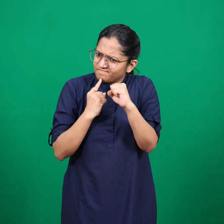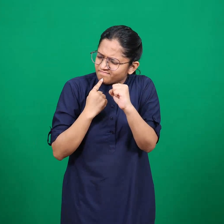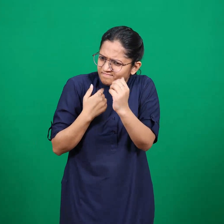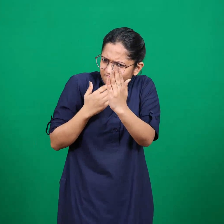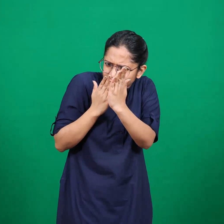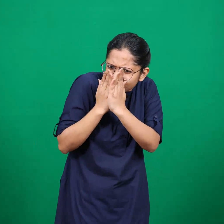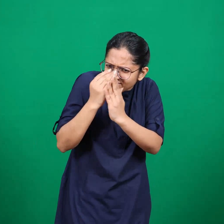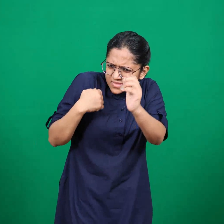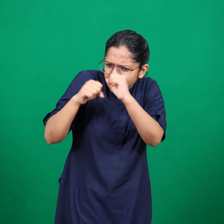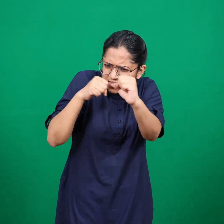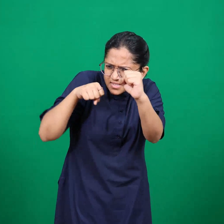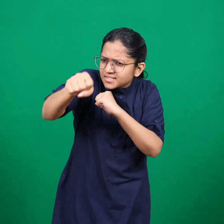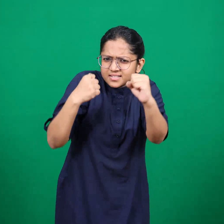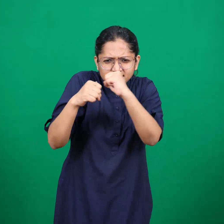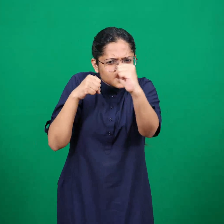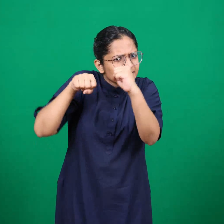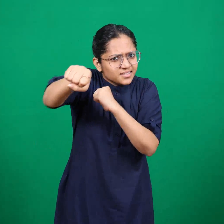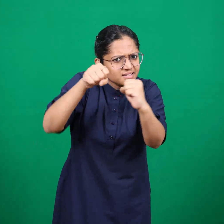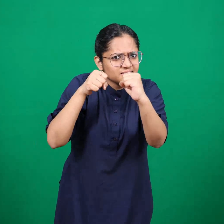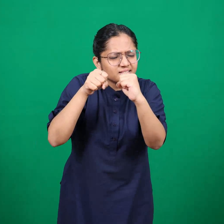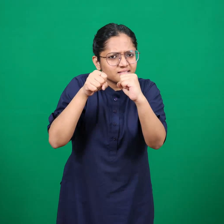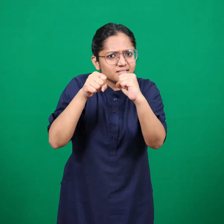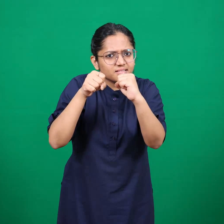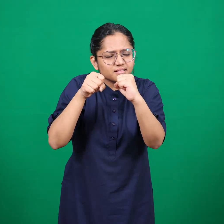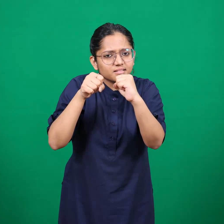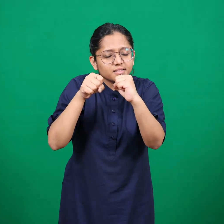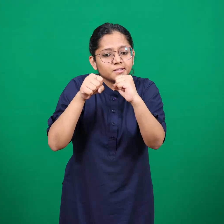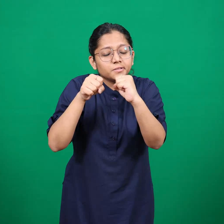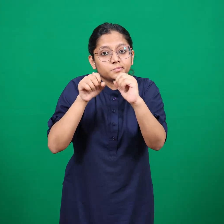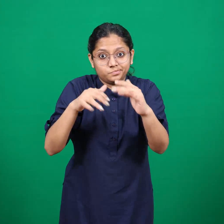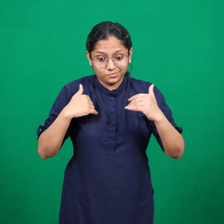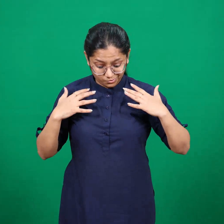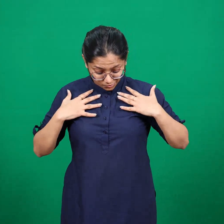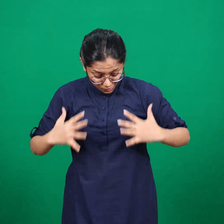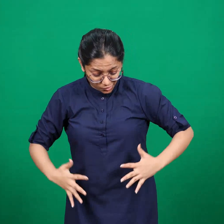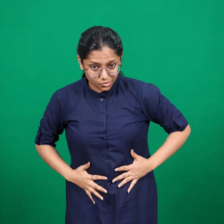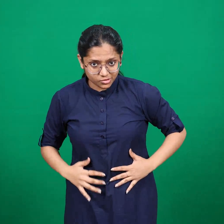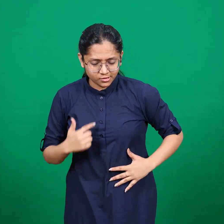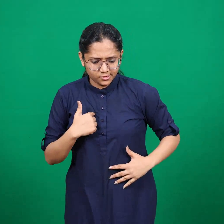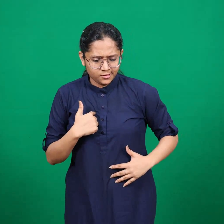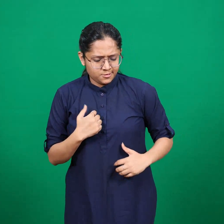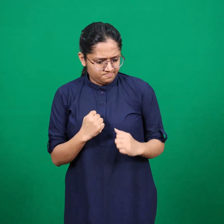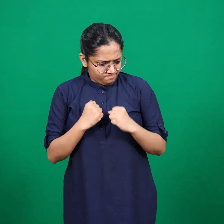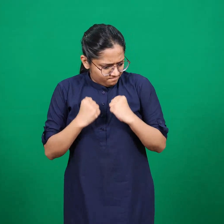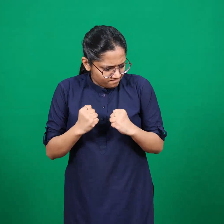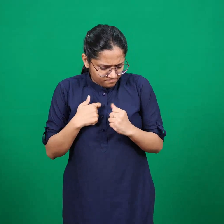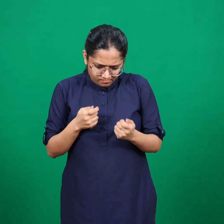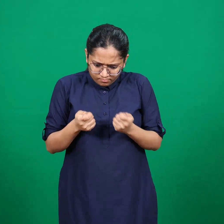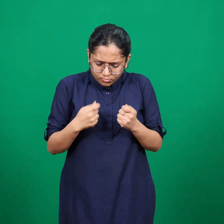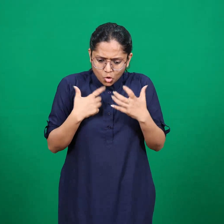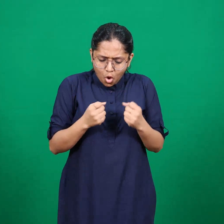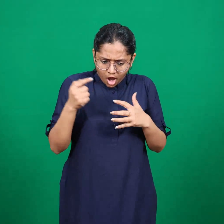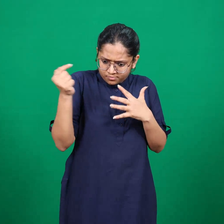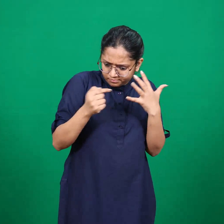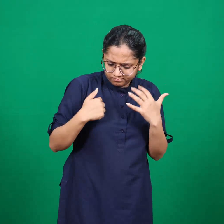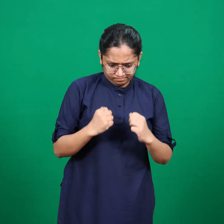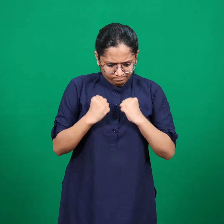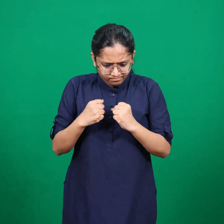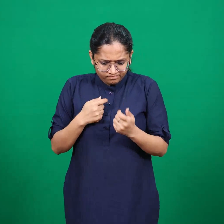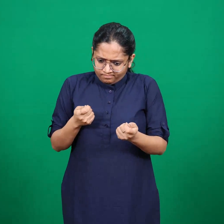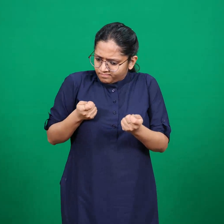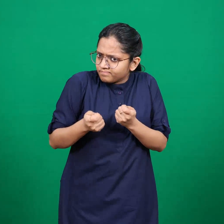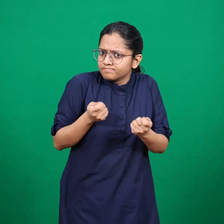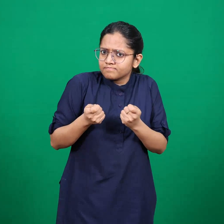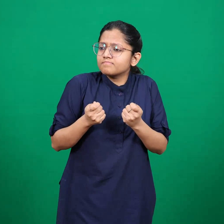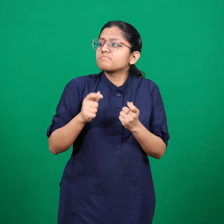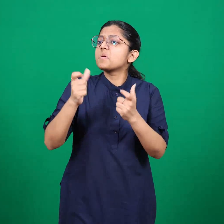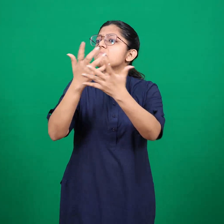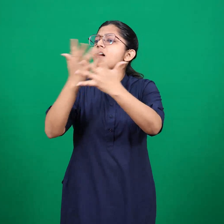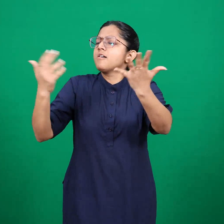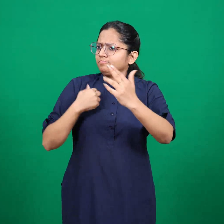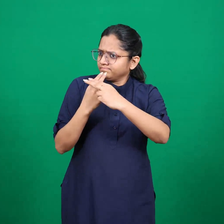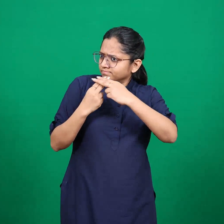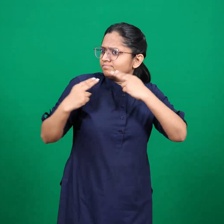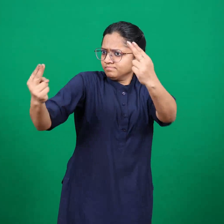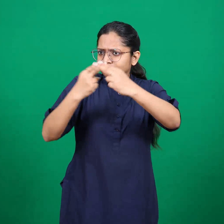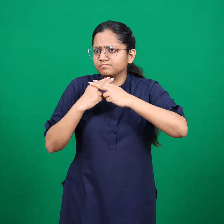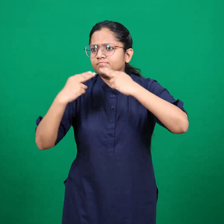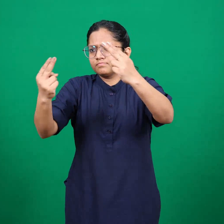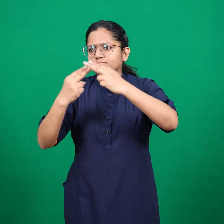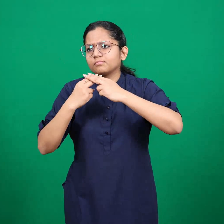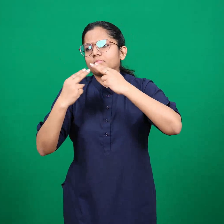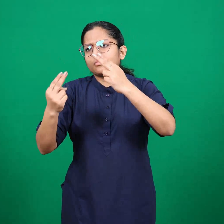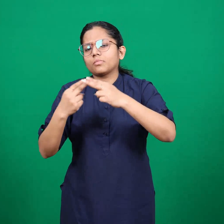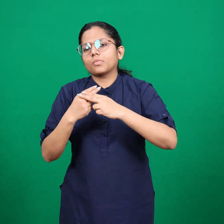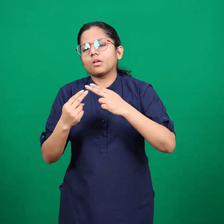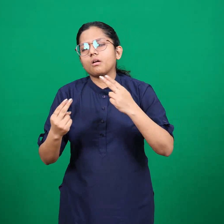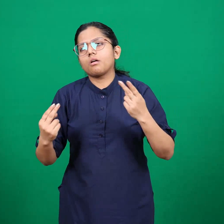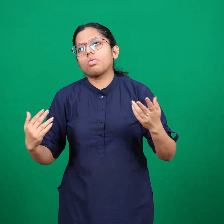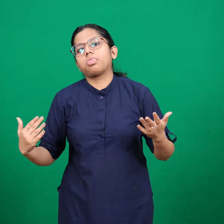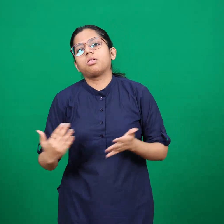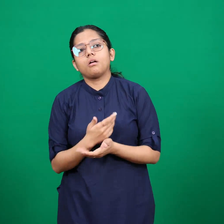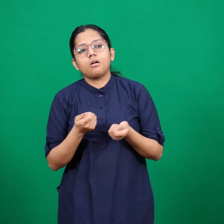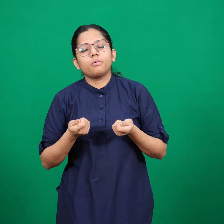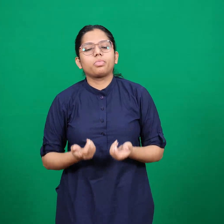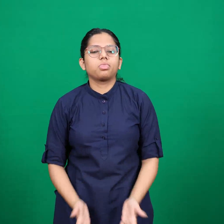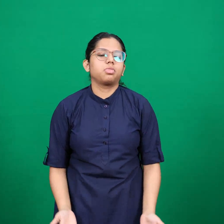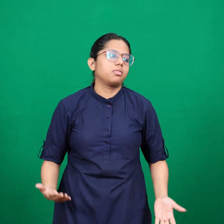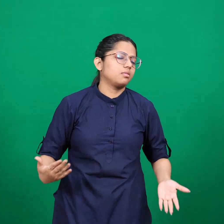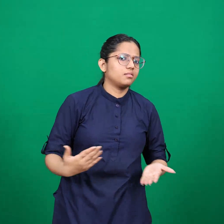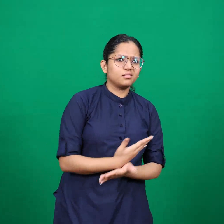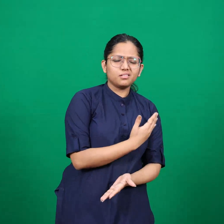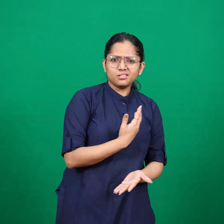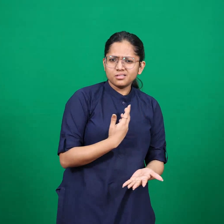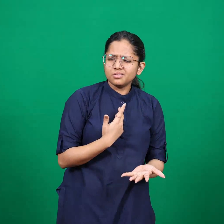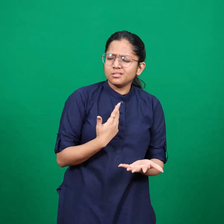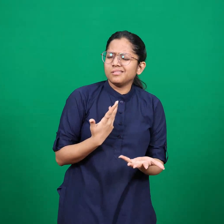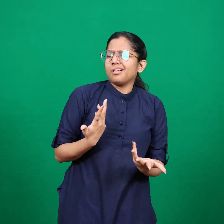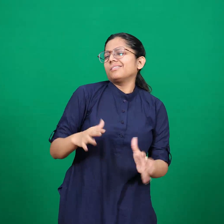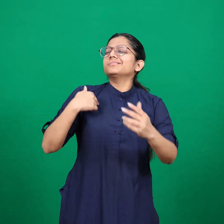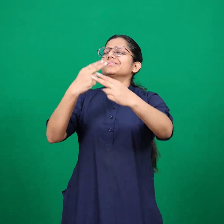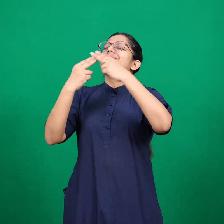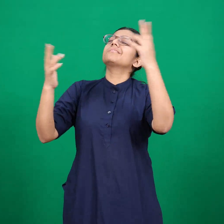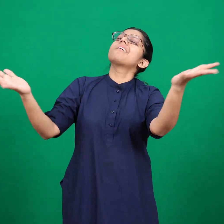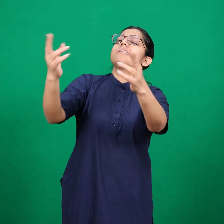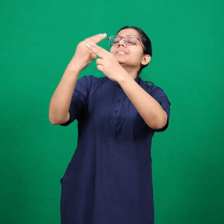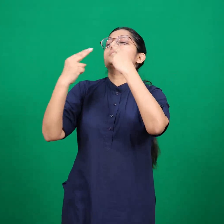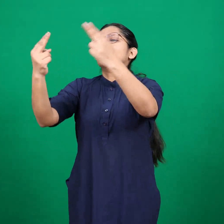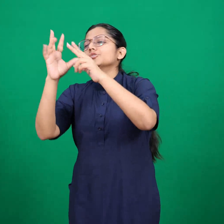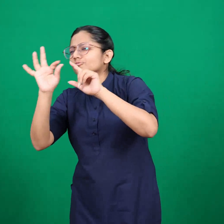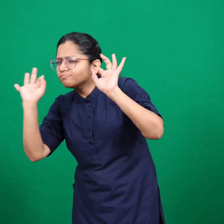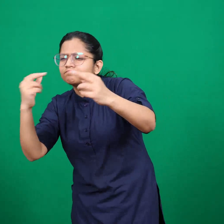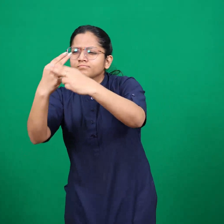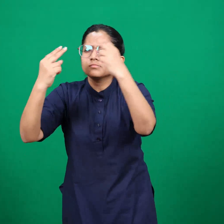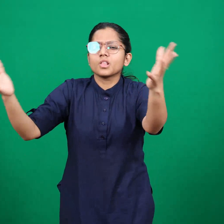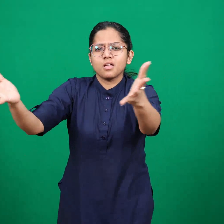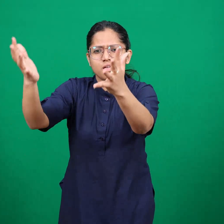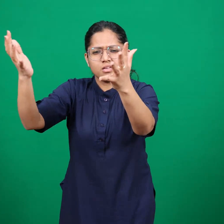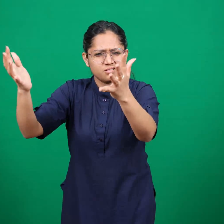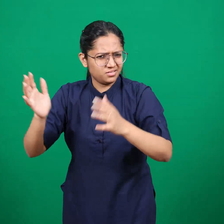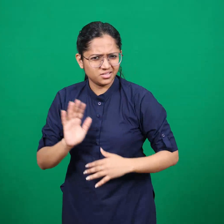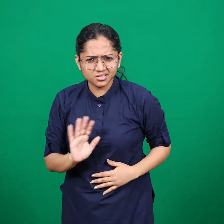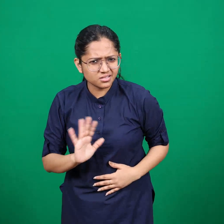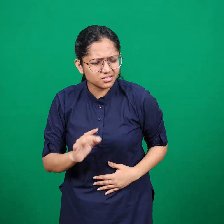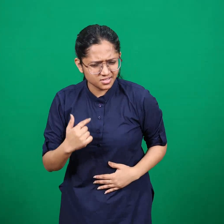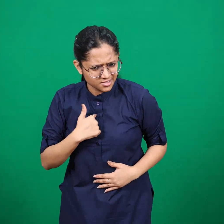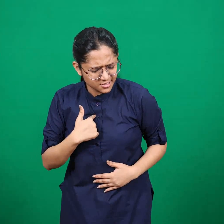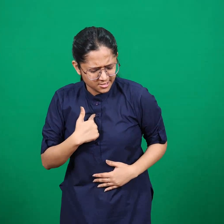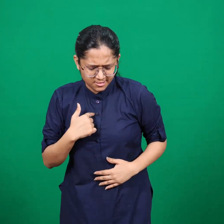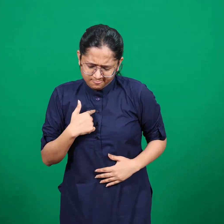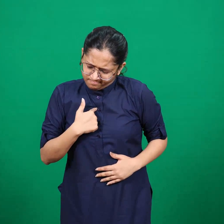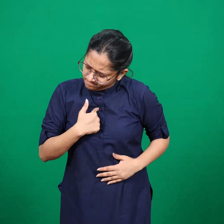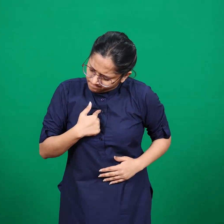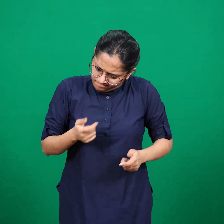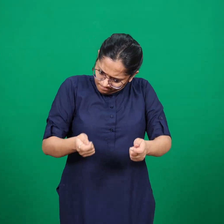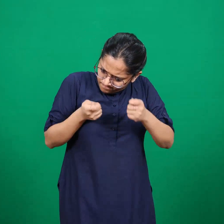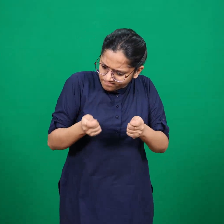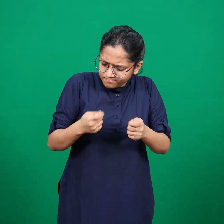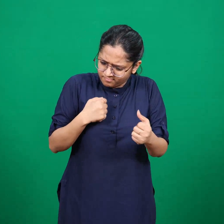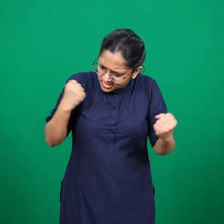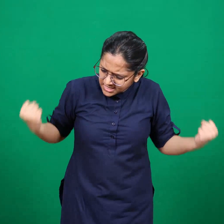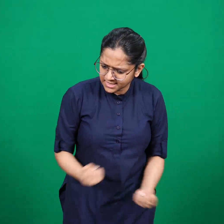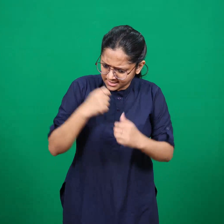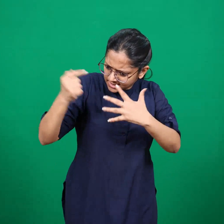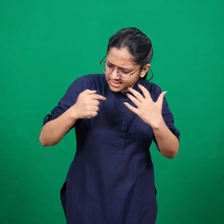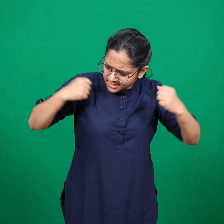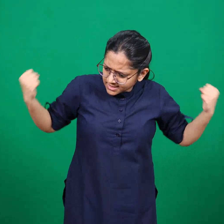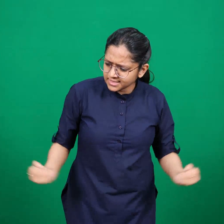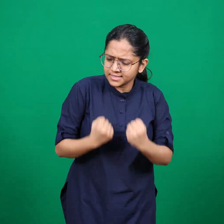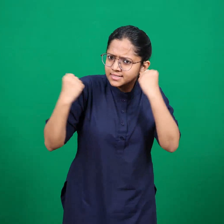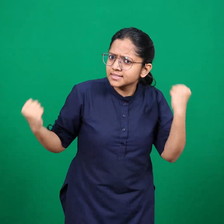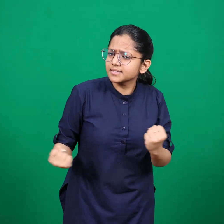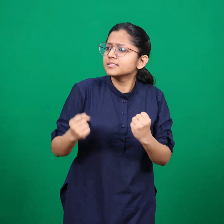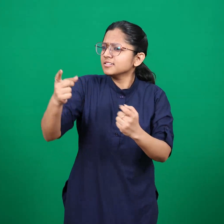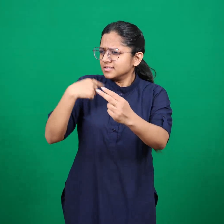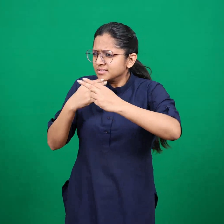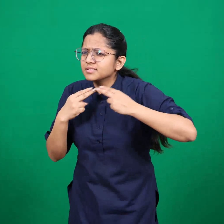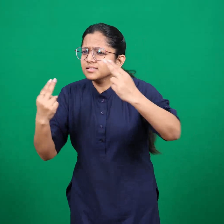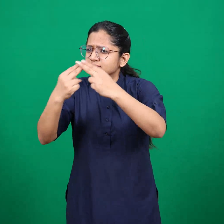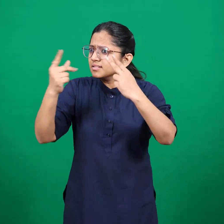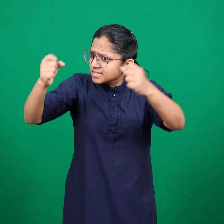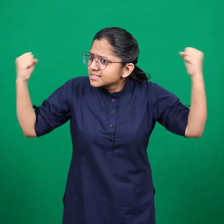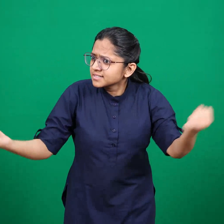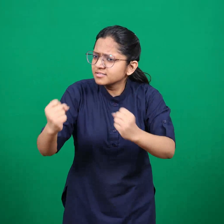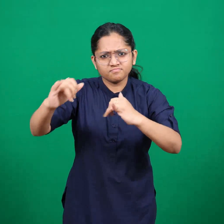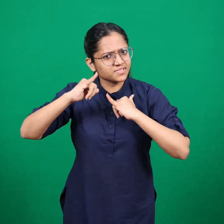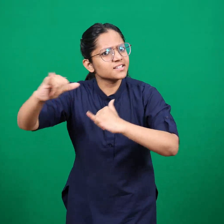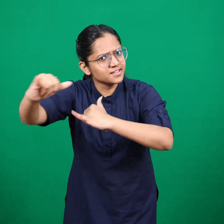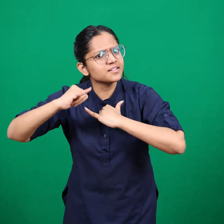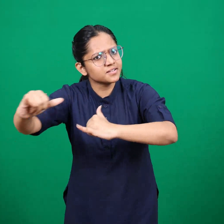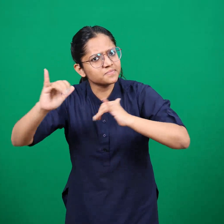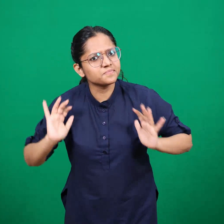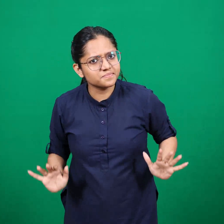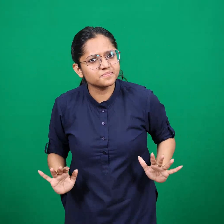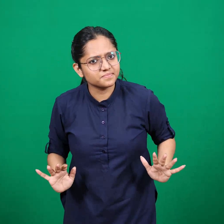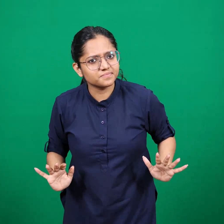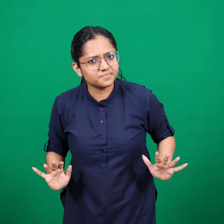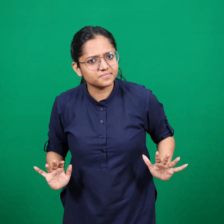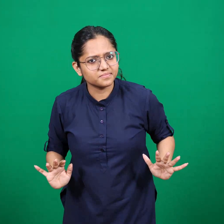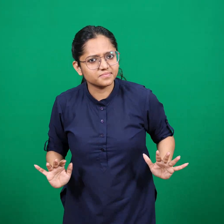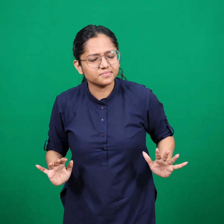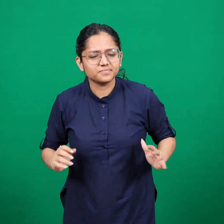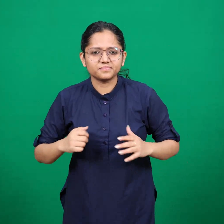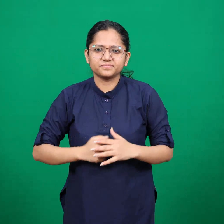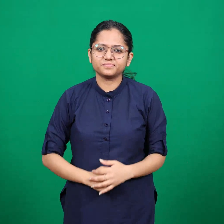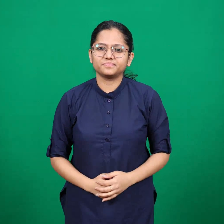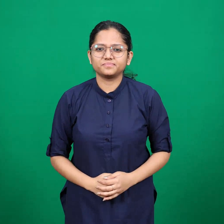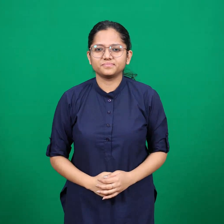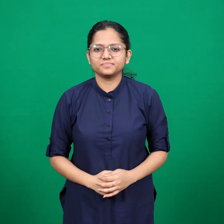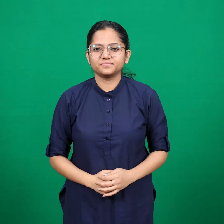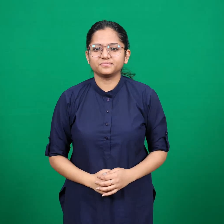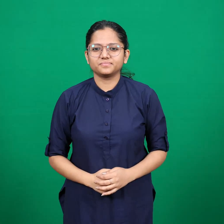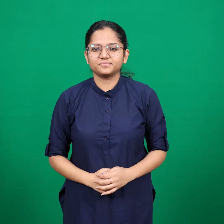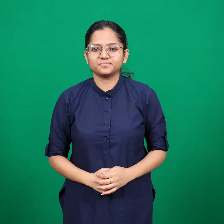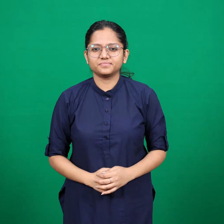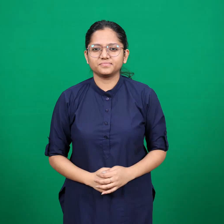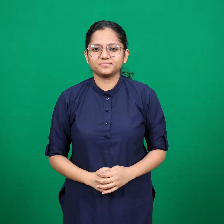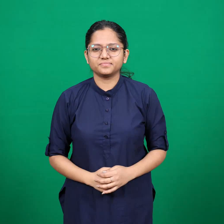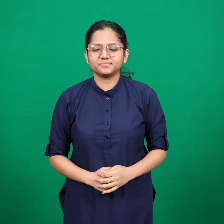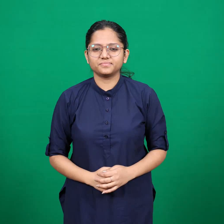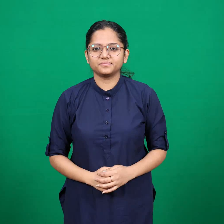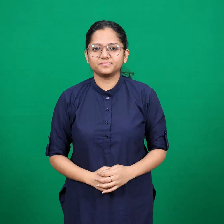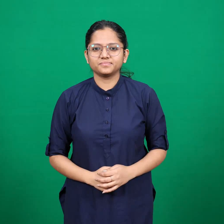No, I discipline my body and make it my slave, so that after I have preached to others, I myself will not be disqualified.